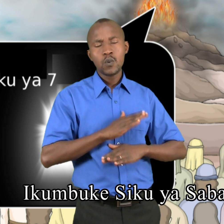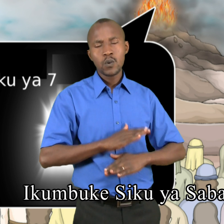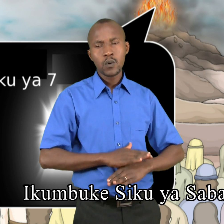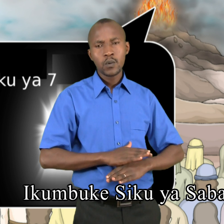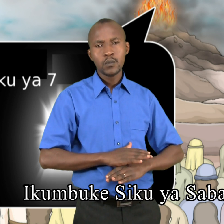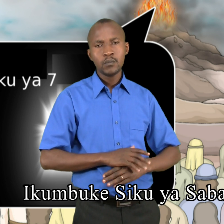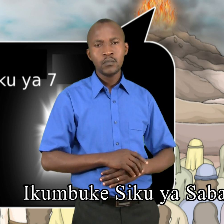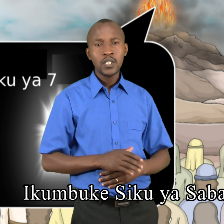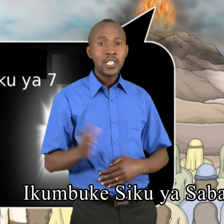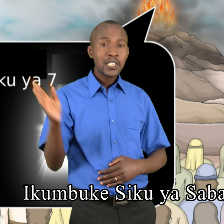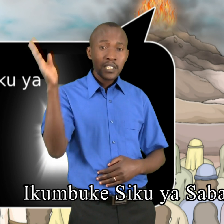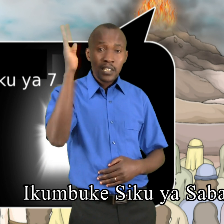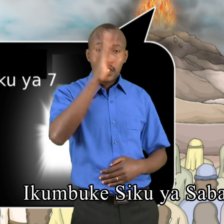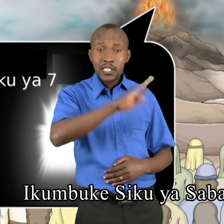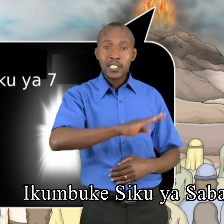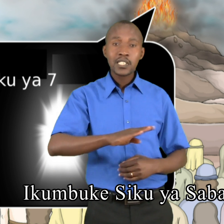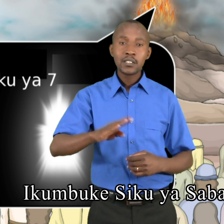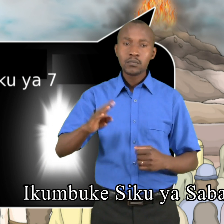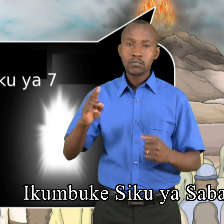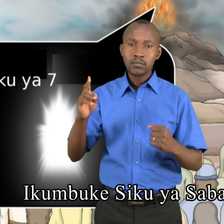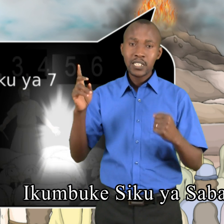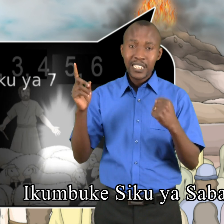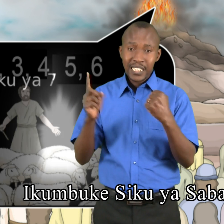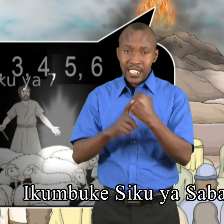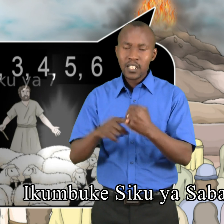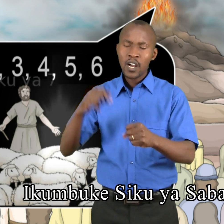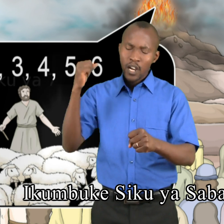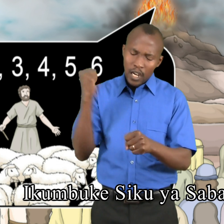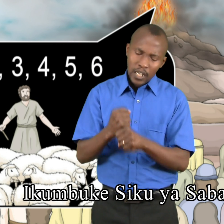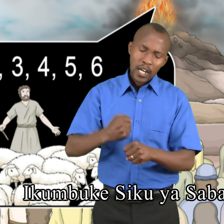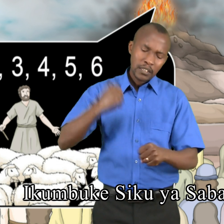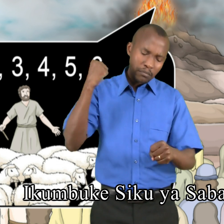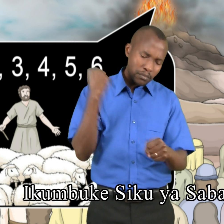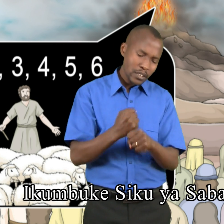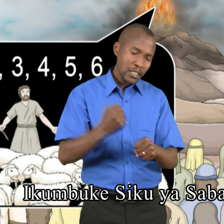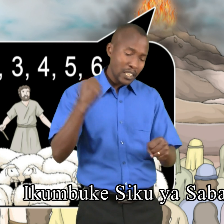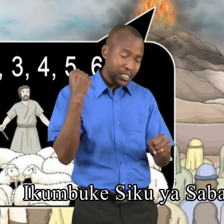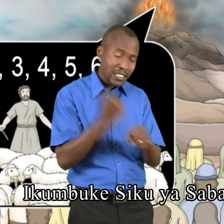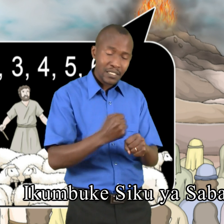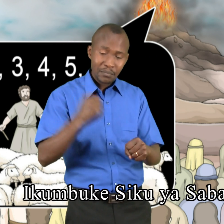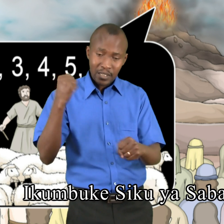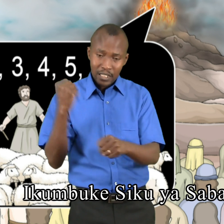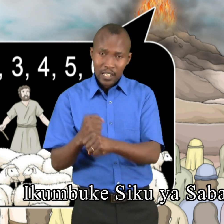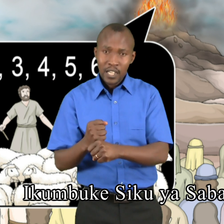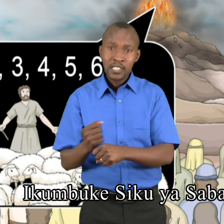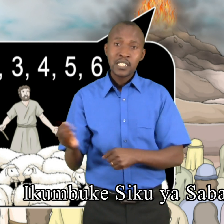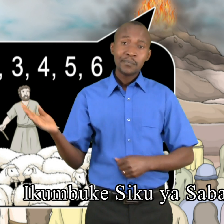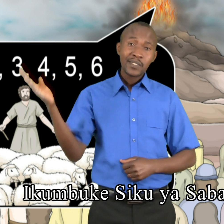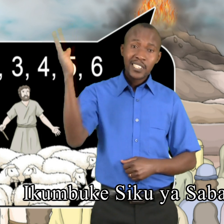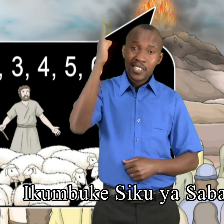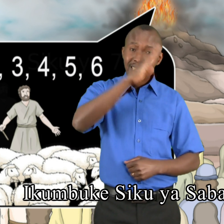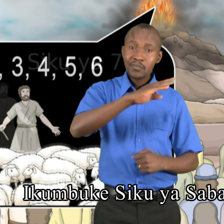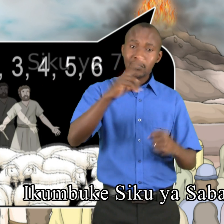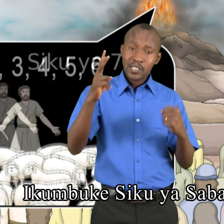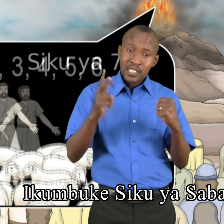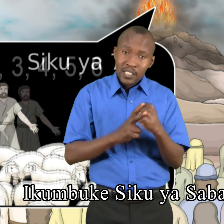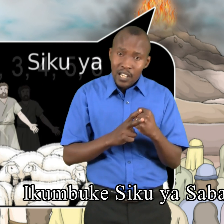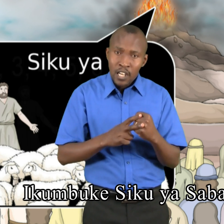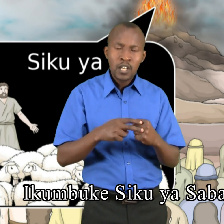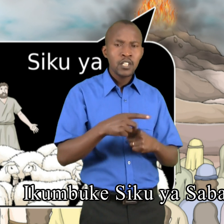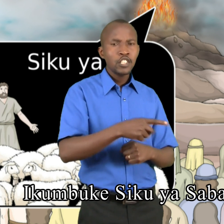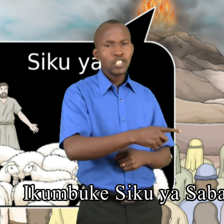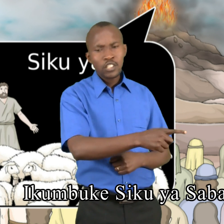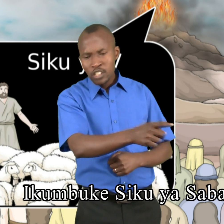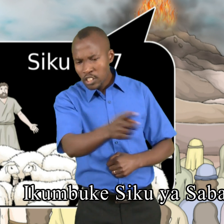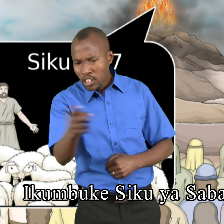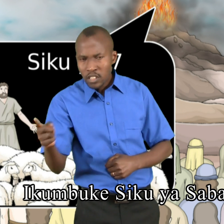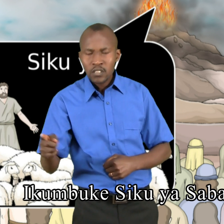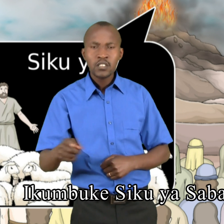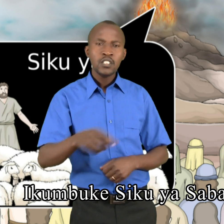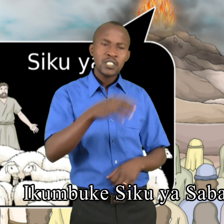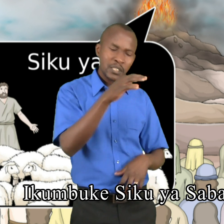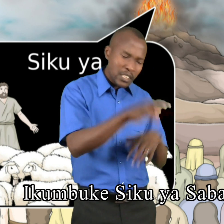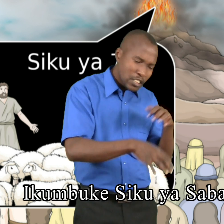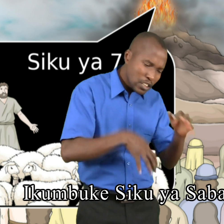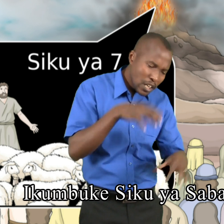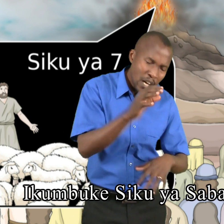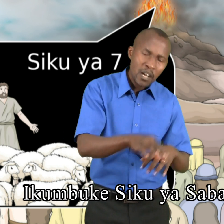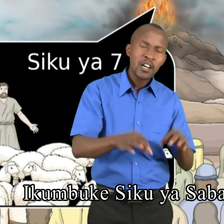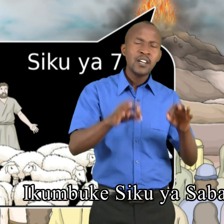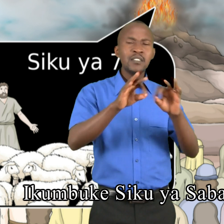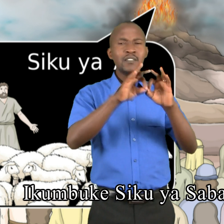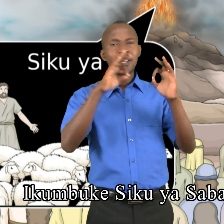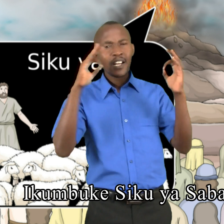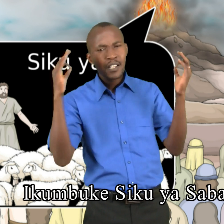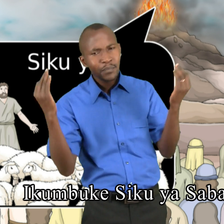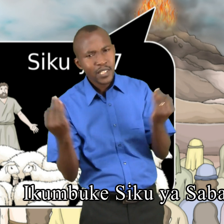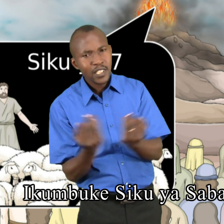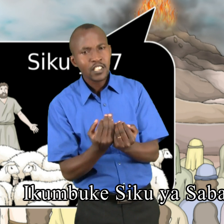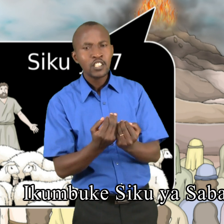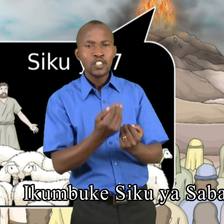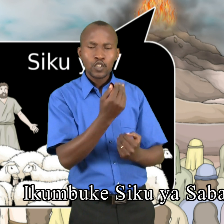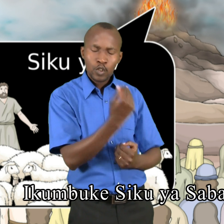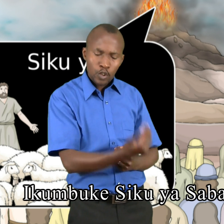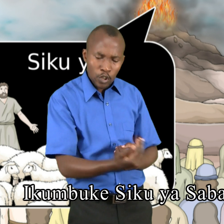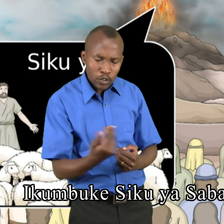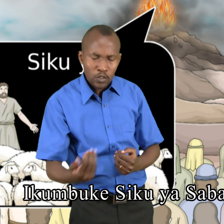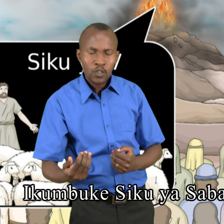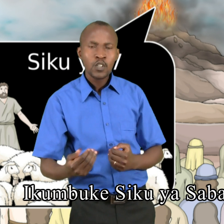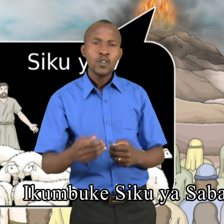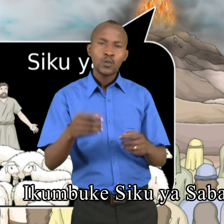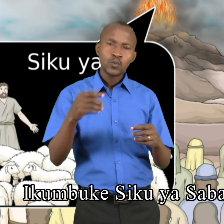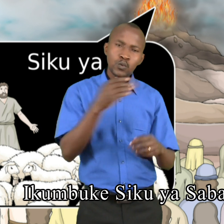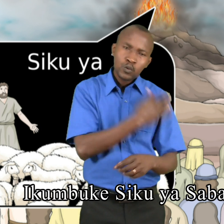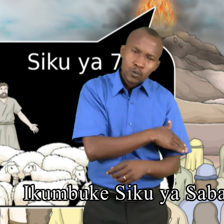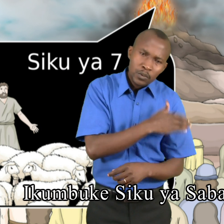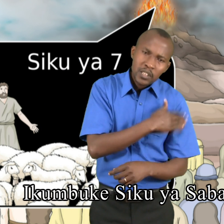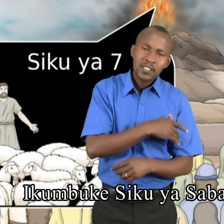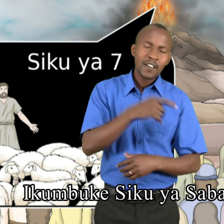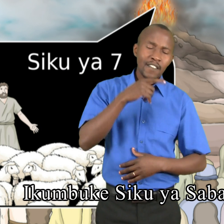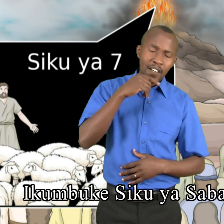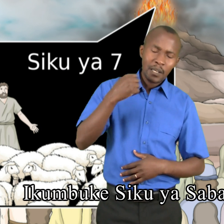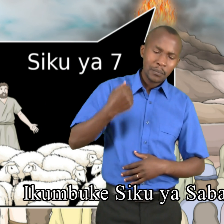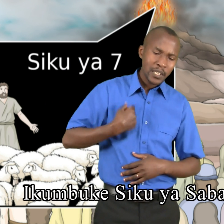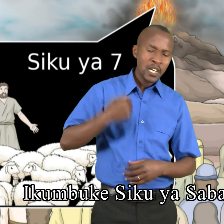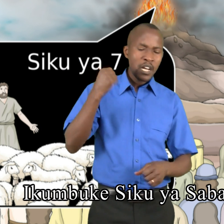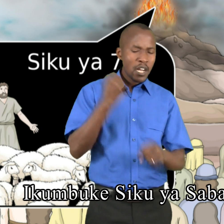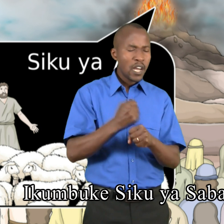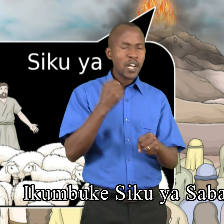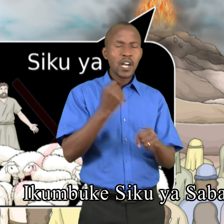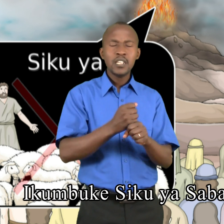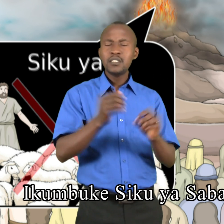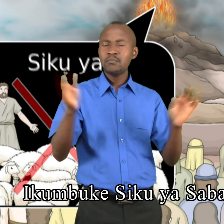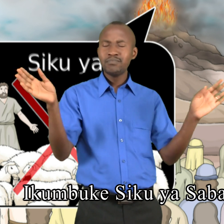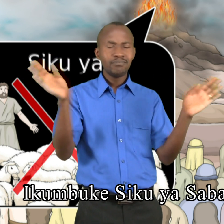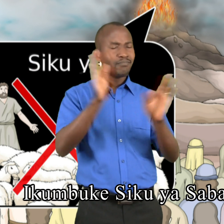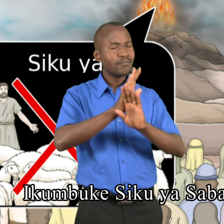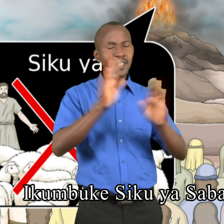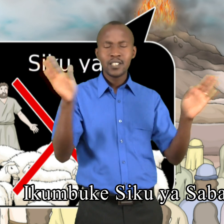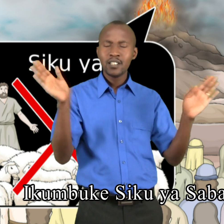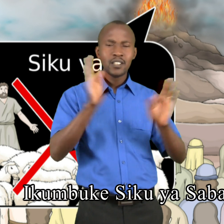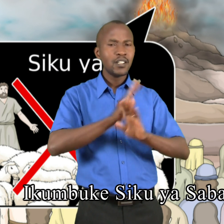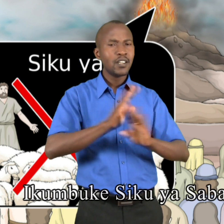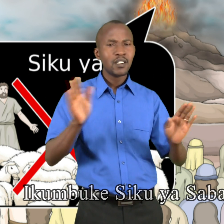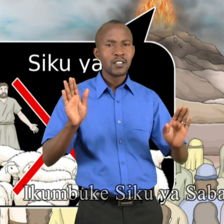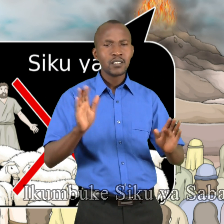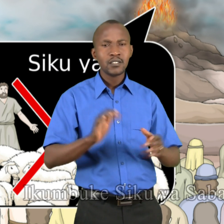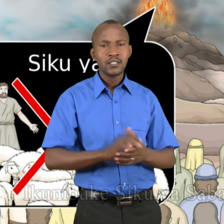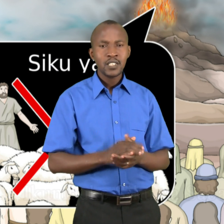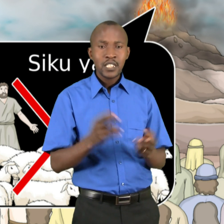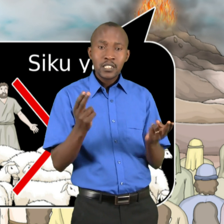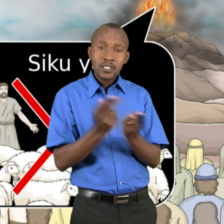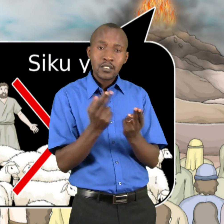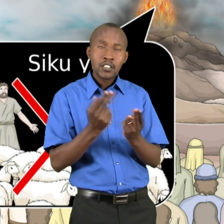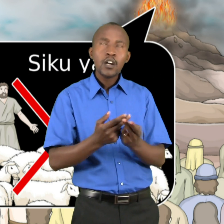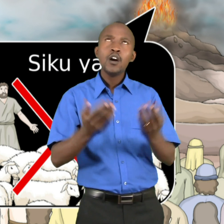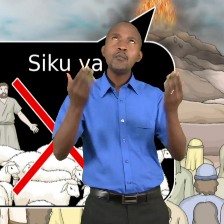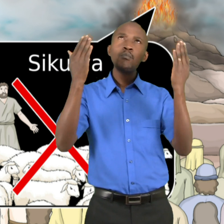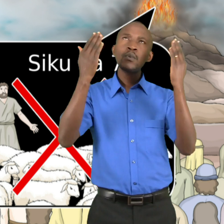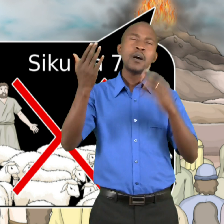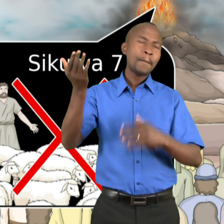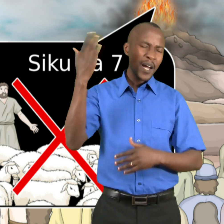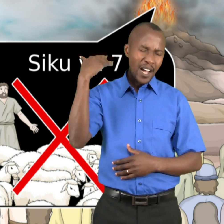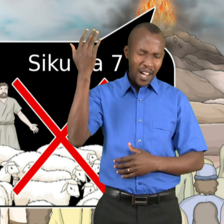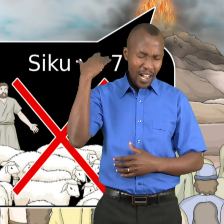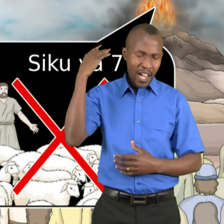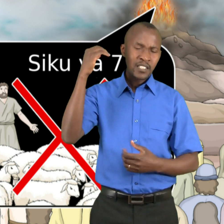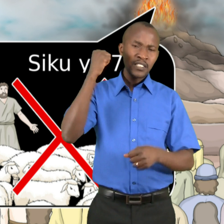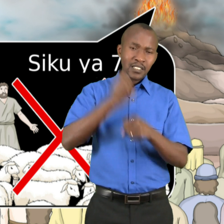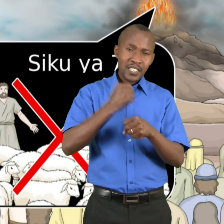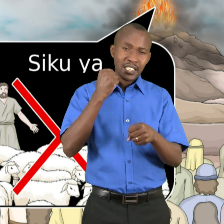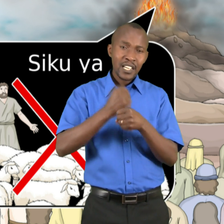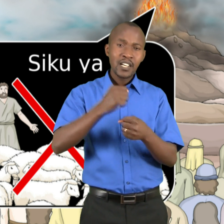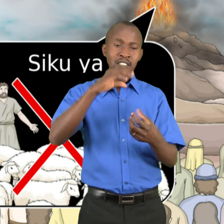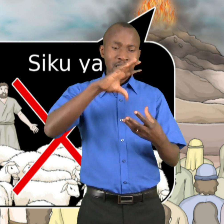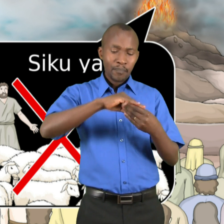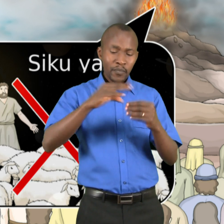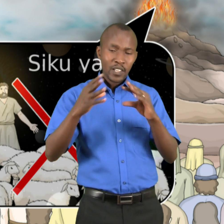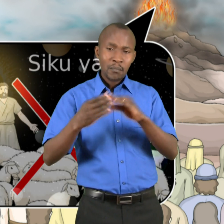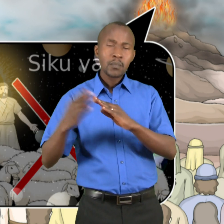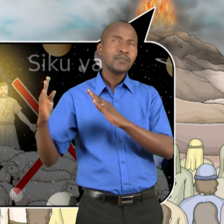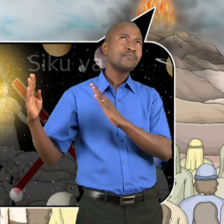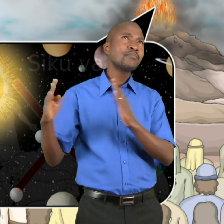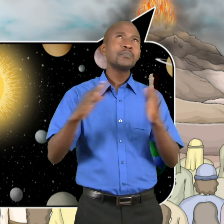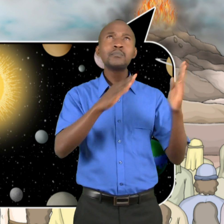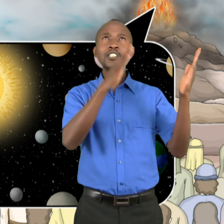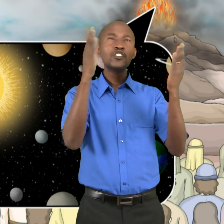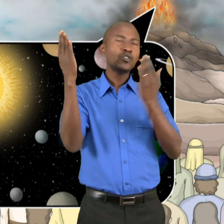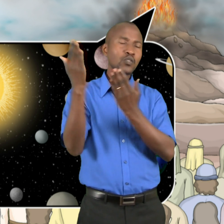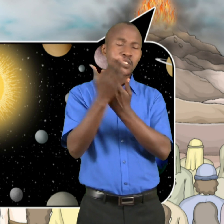Six days you shall labor and do all your work, but the seventh day is a Sabbath to the LORD your God, on which you must not do any work—neither you, nor your son or daughter, nor your manservant or maidservant or livestock, nor the foreigner within your gates.